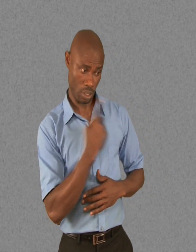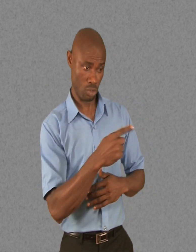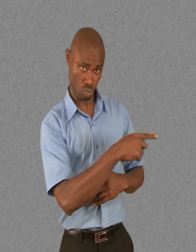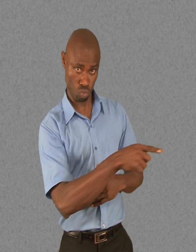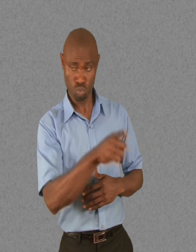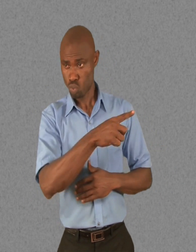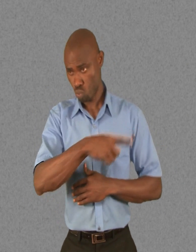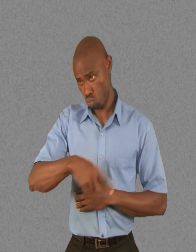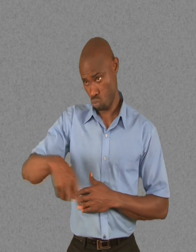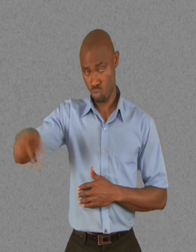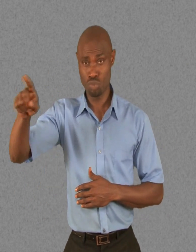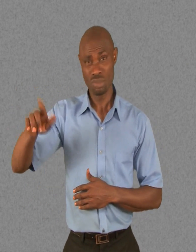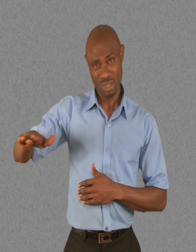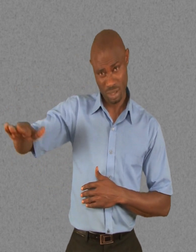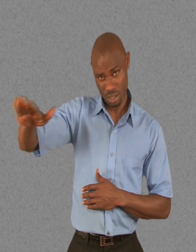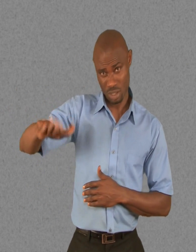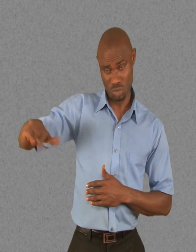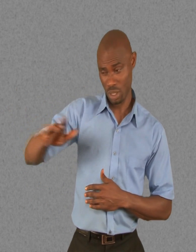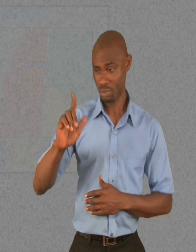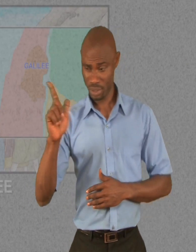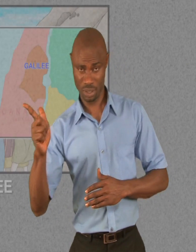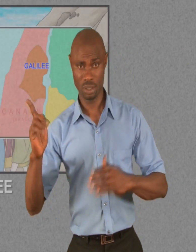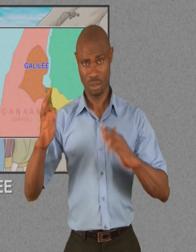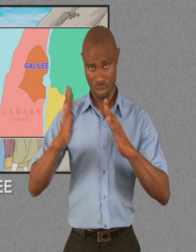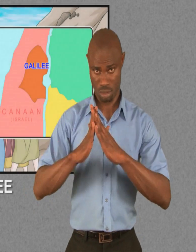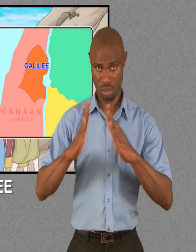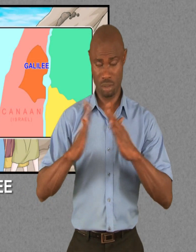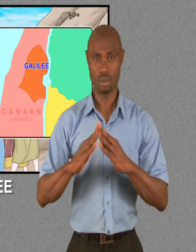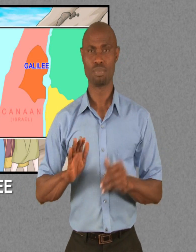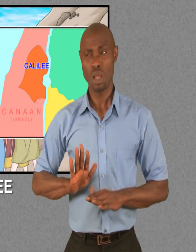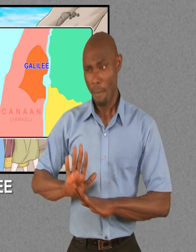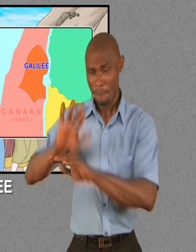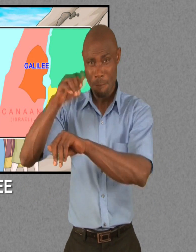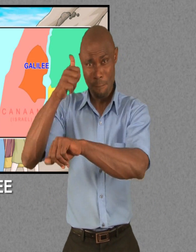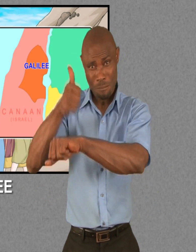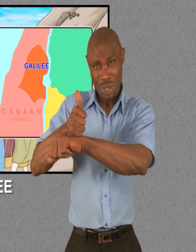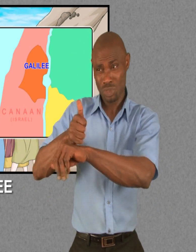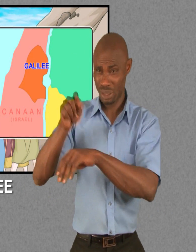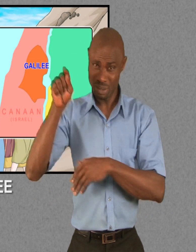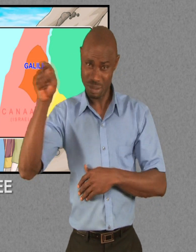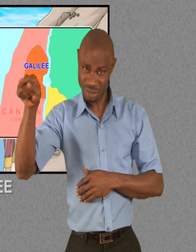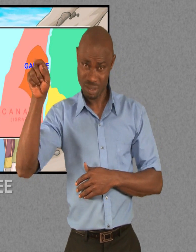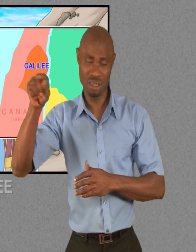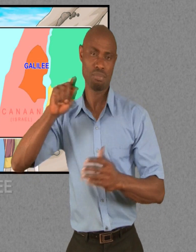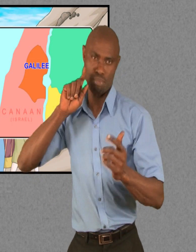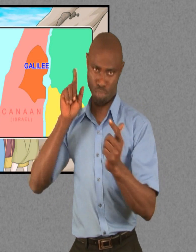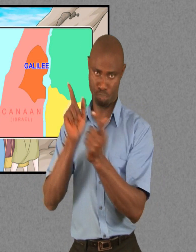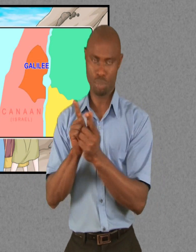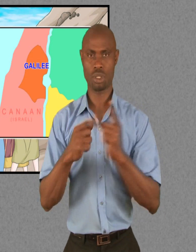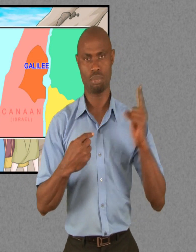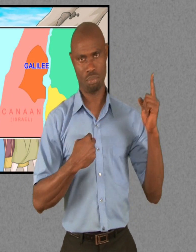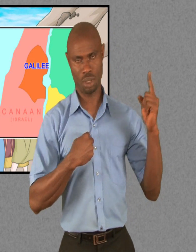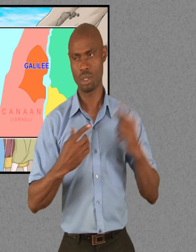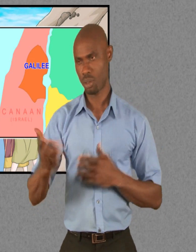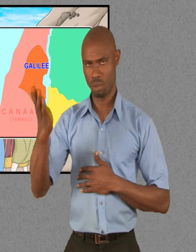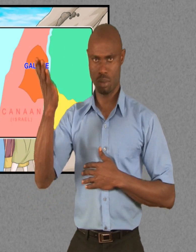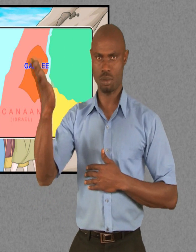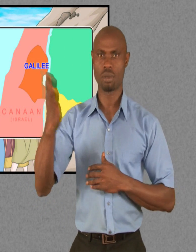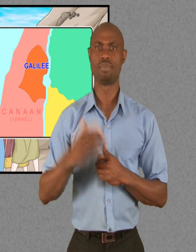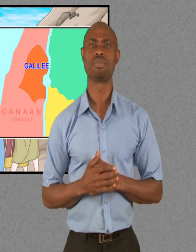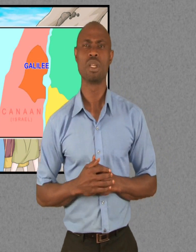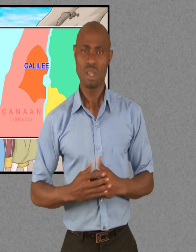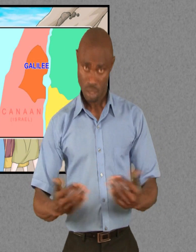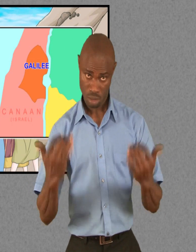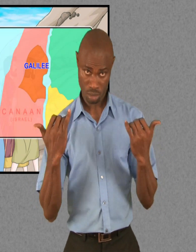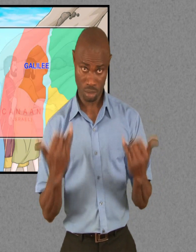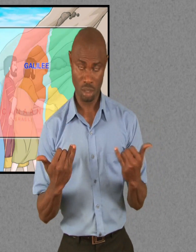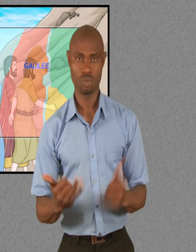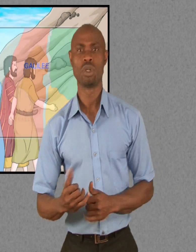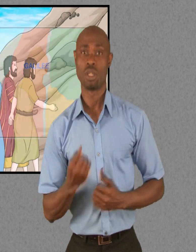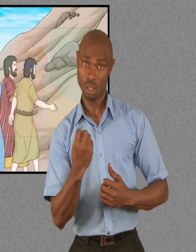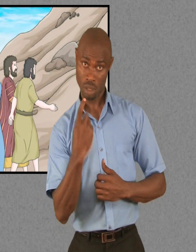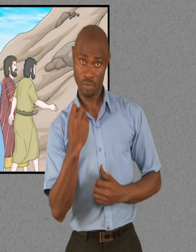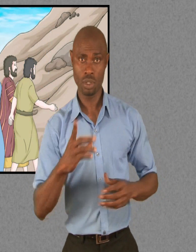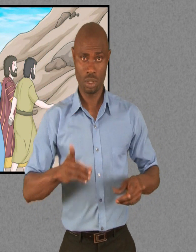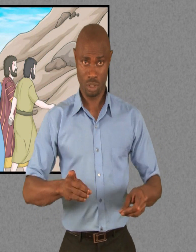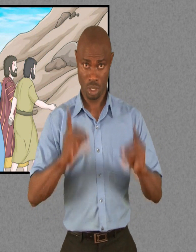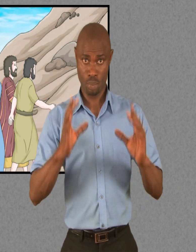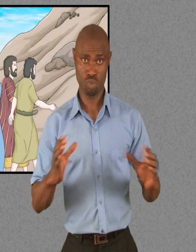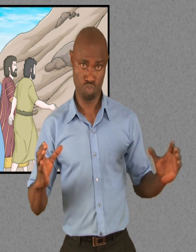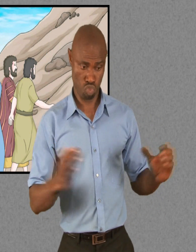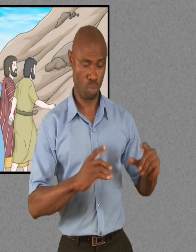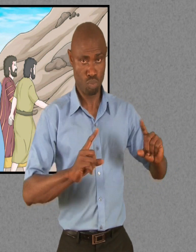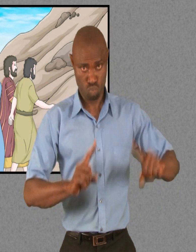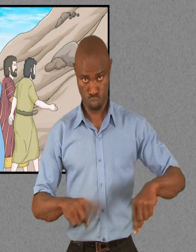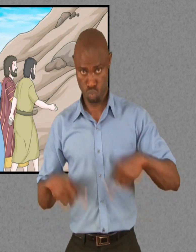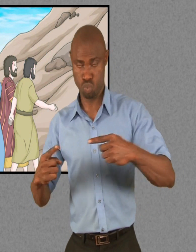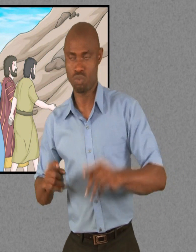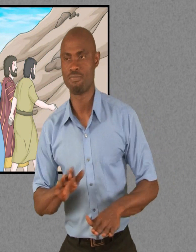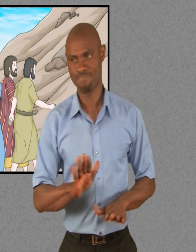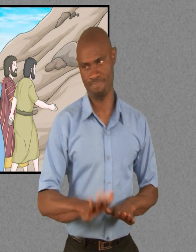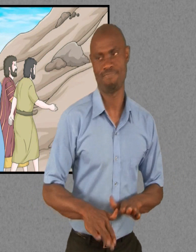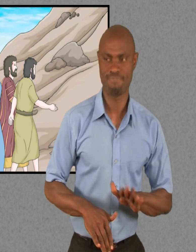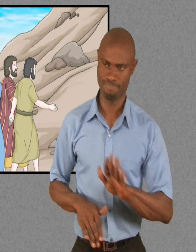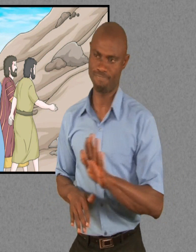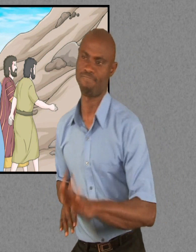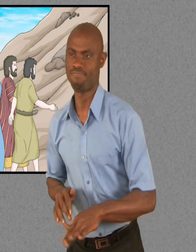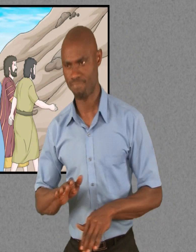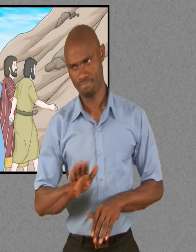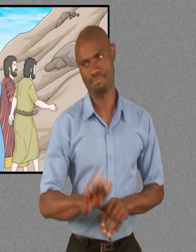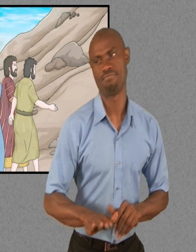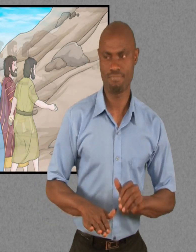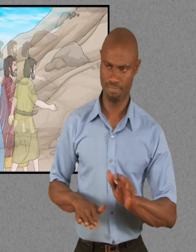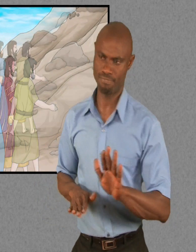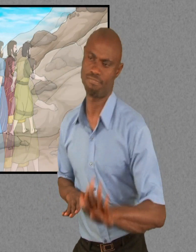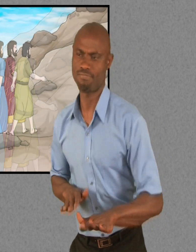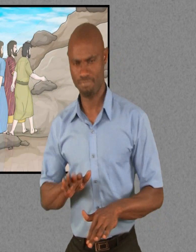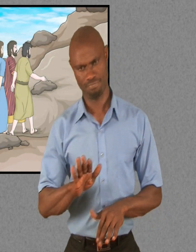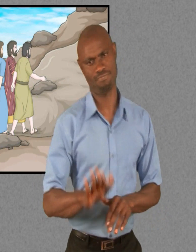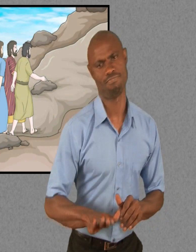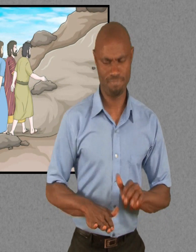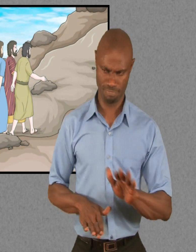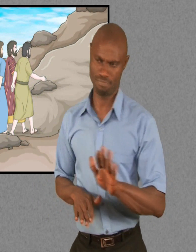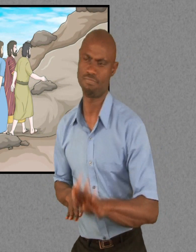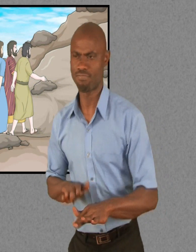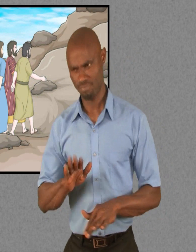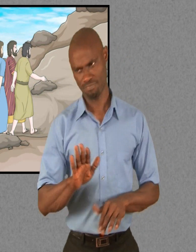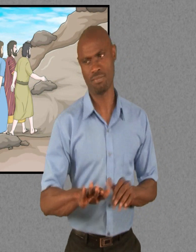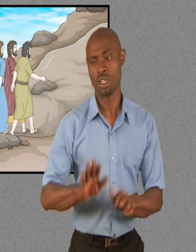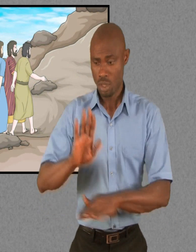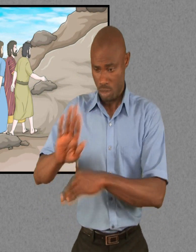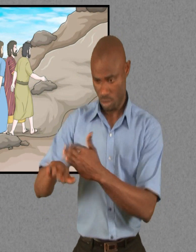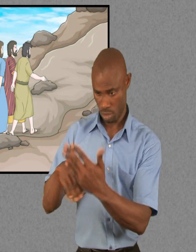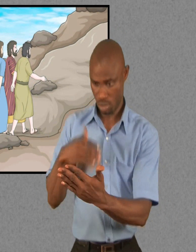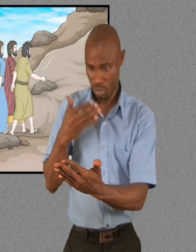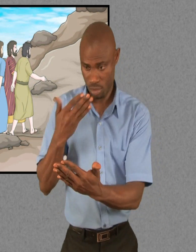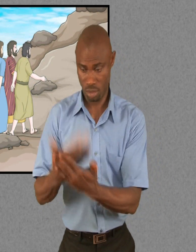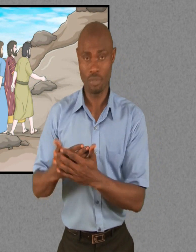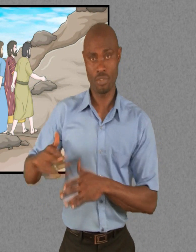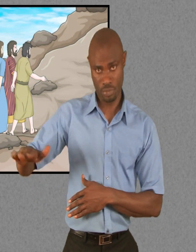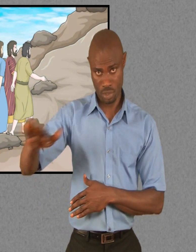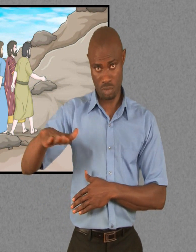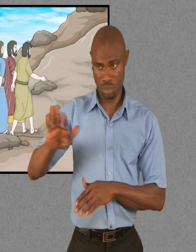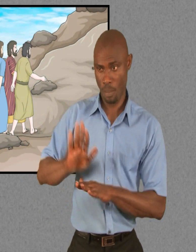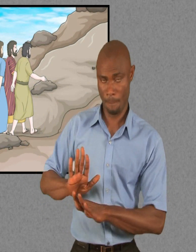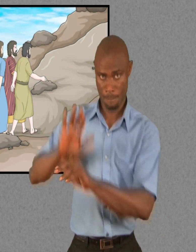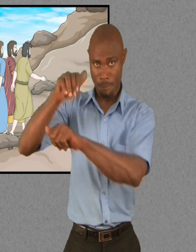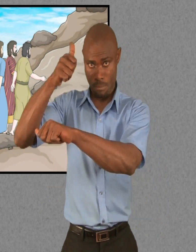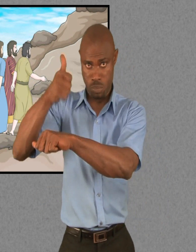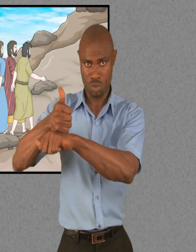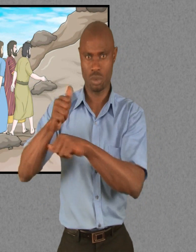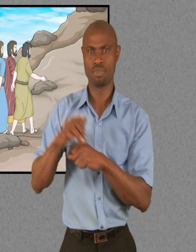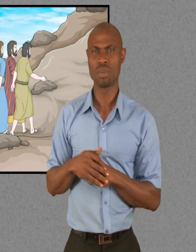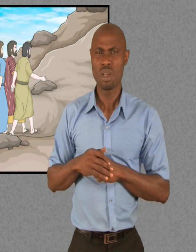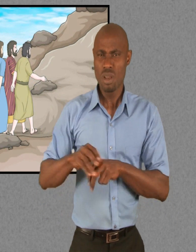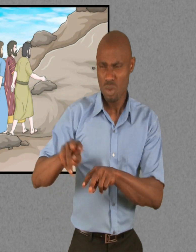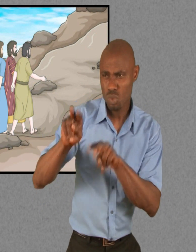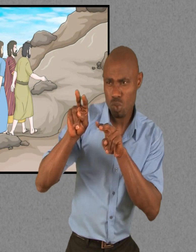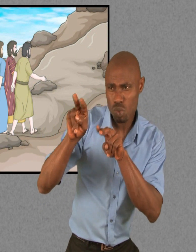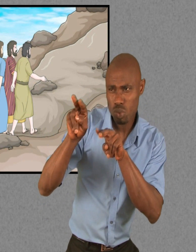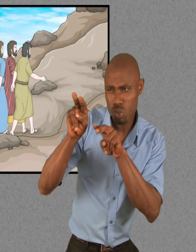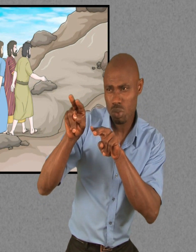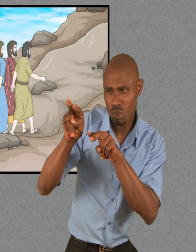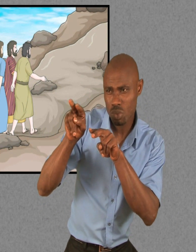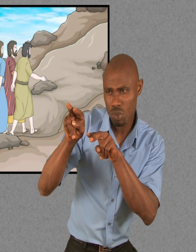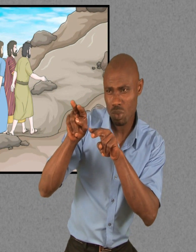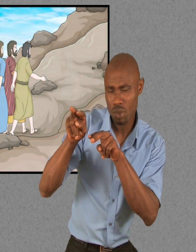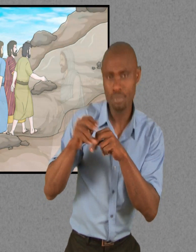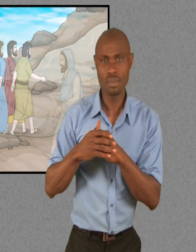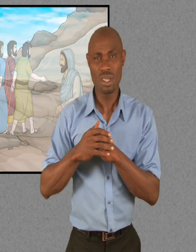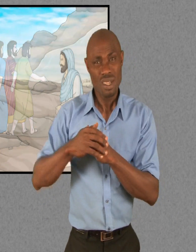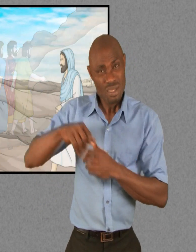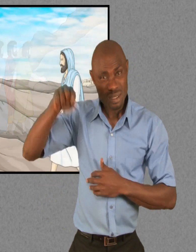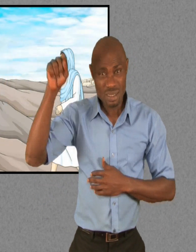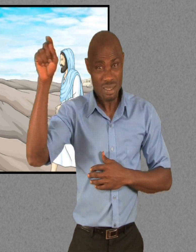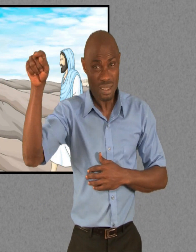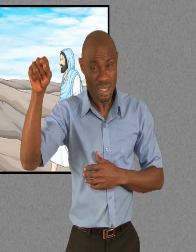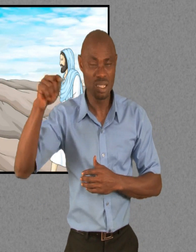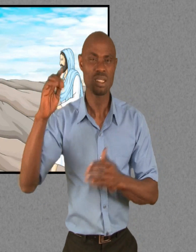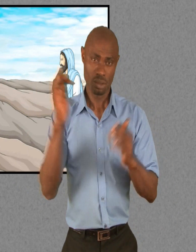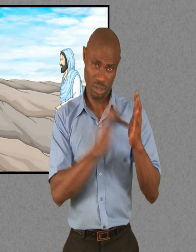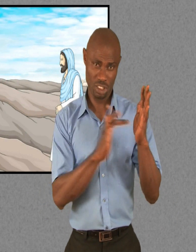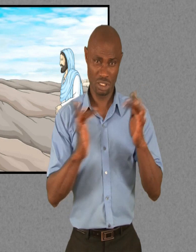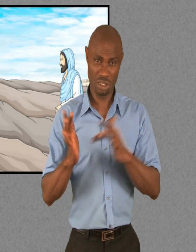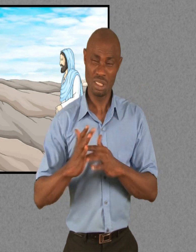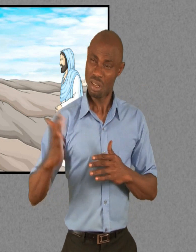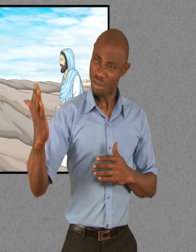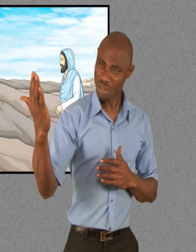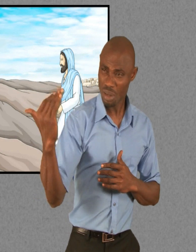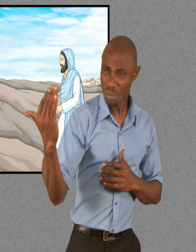Meanwhile, the eleven disciples went to Galilee, to the mountain Jesus had designated.